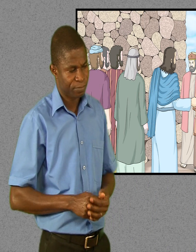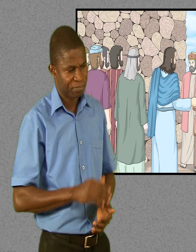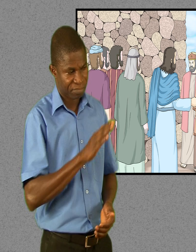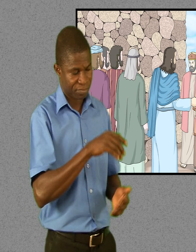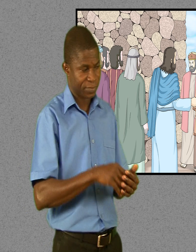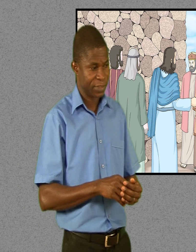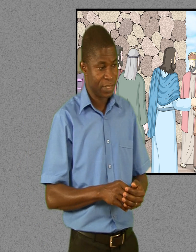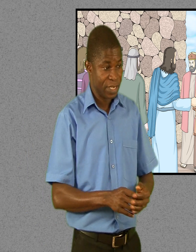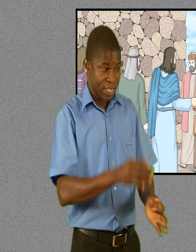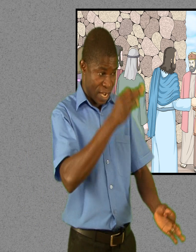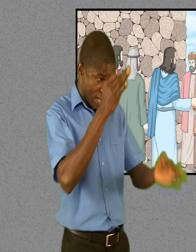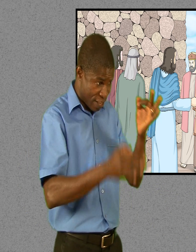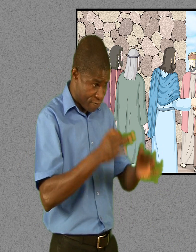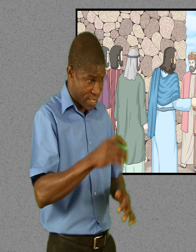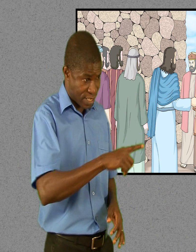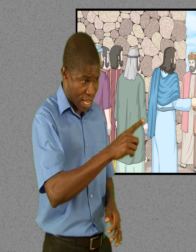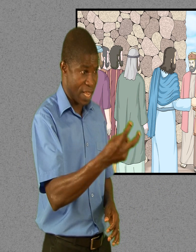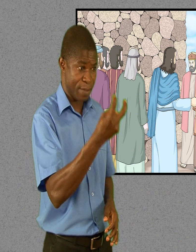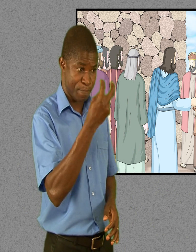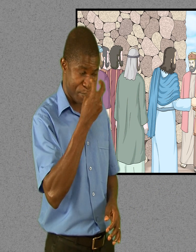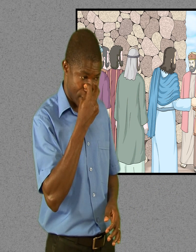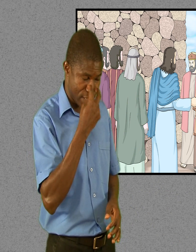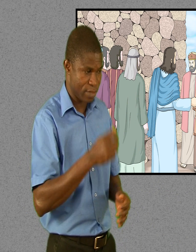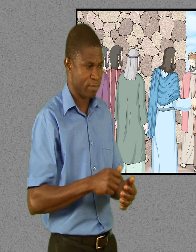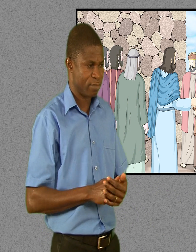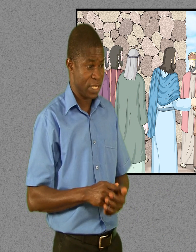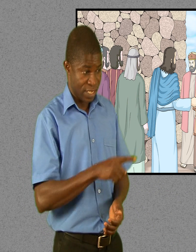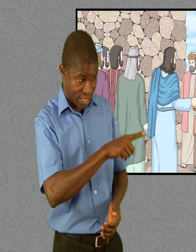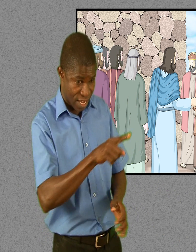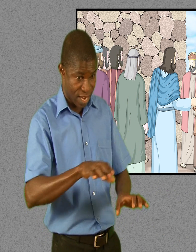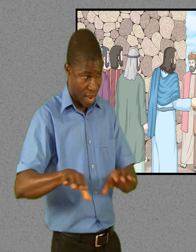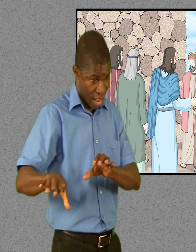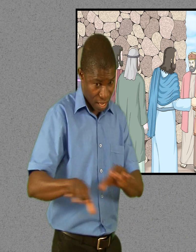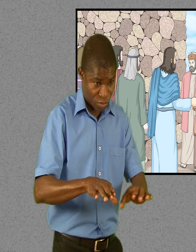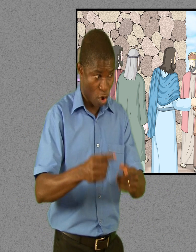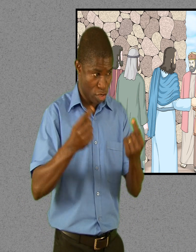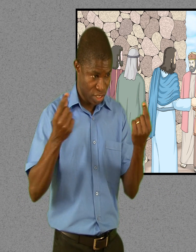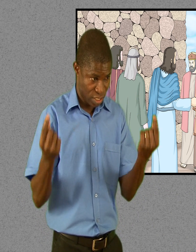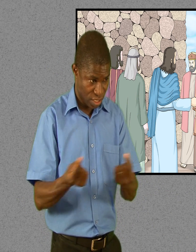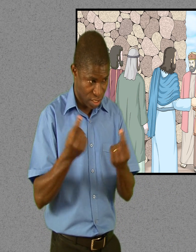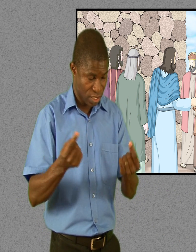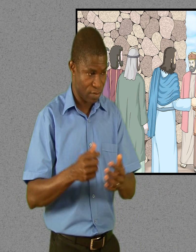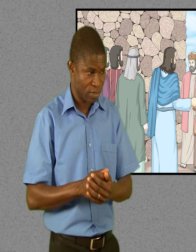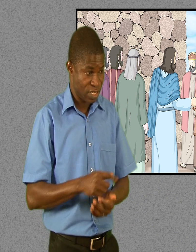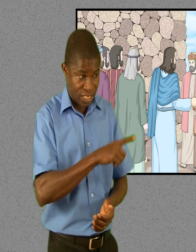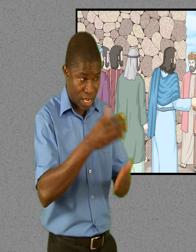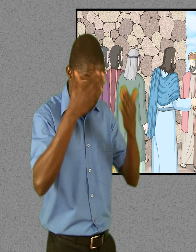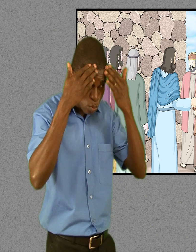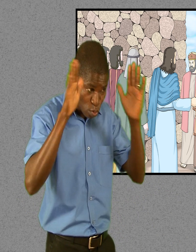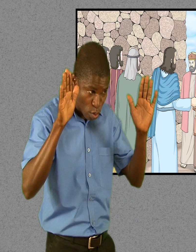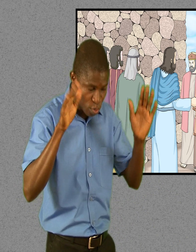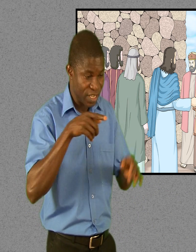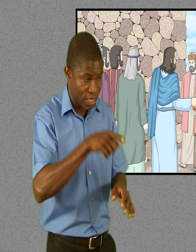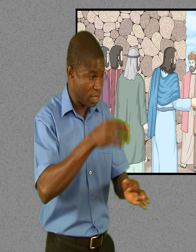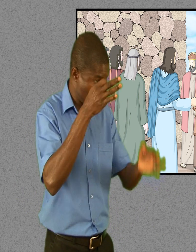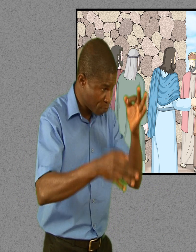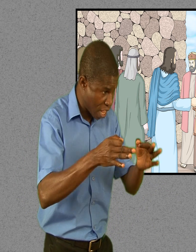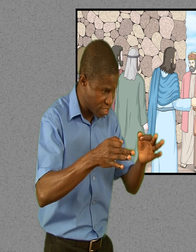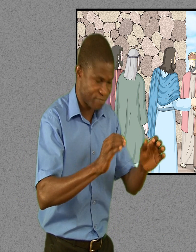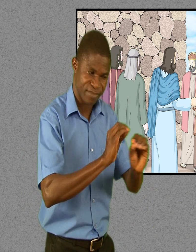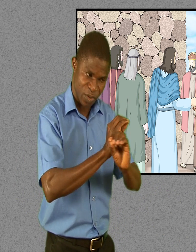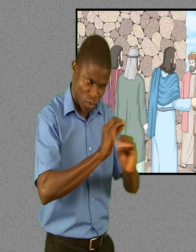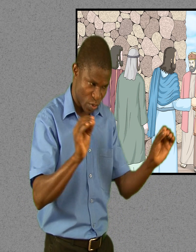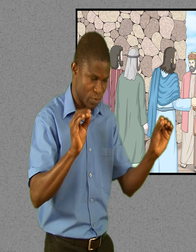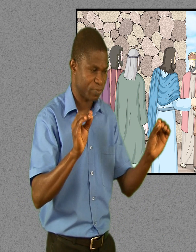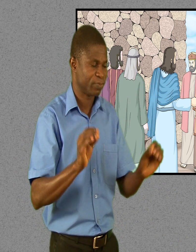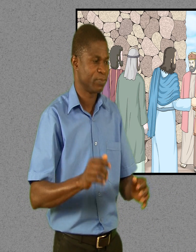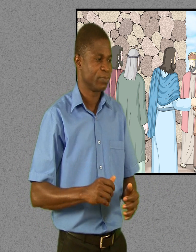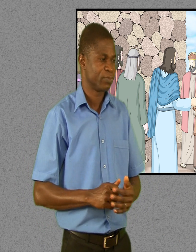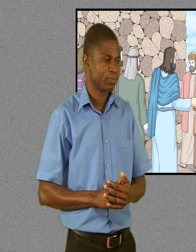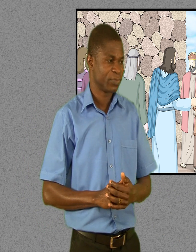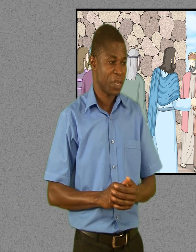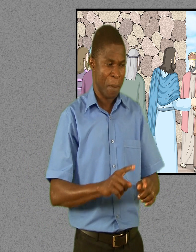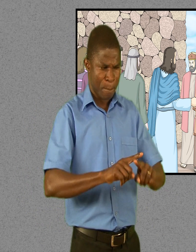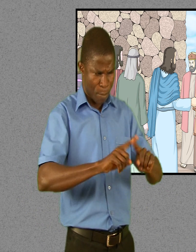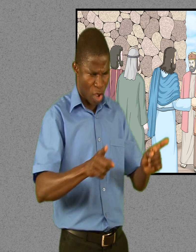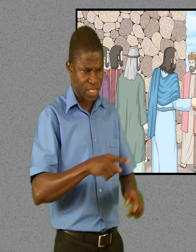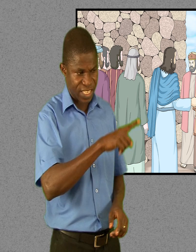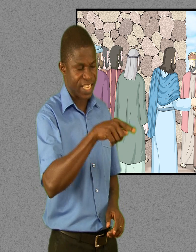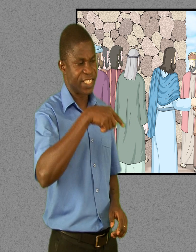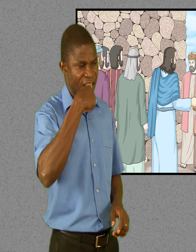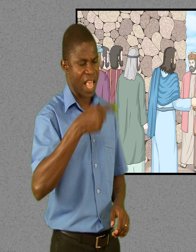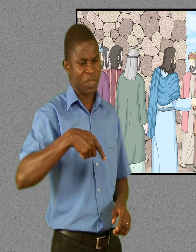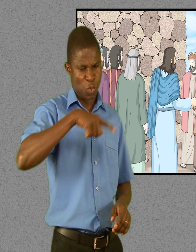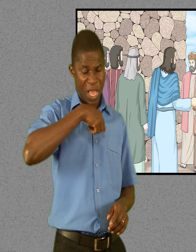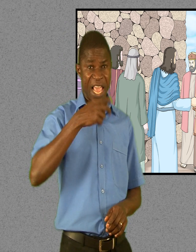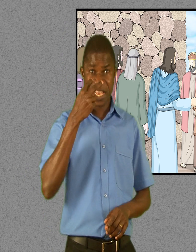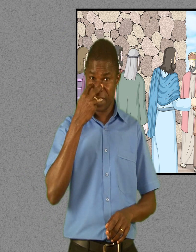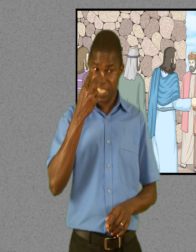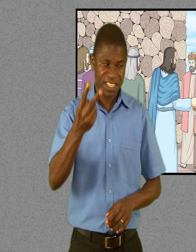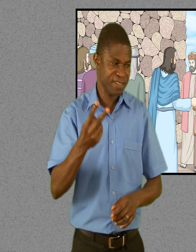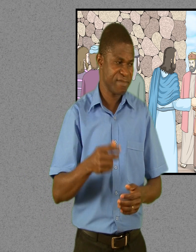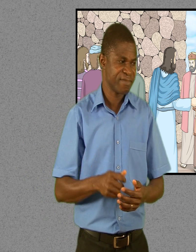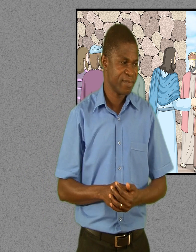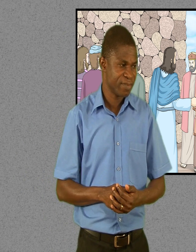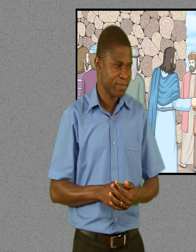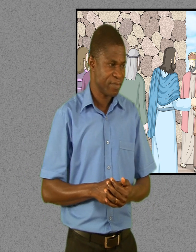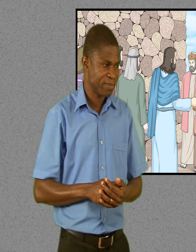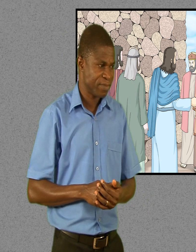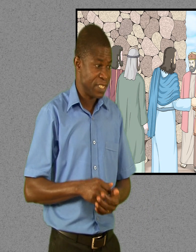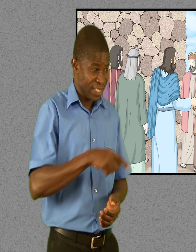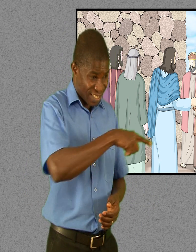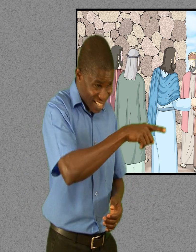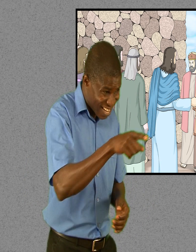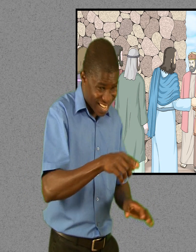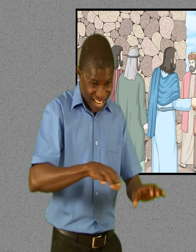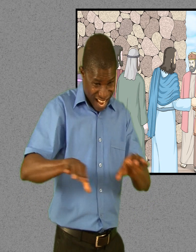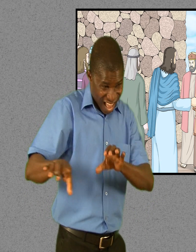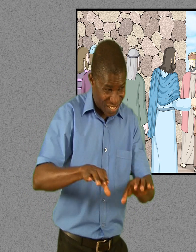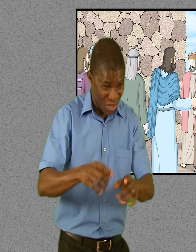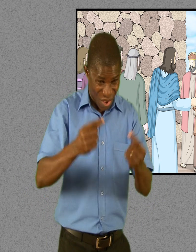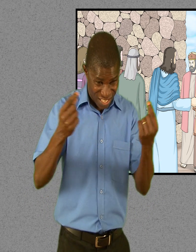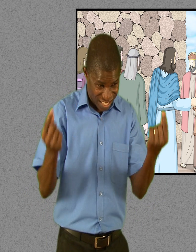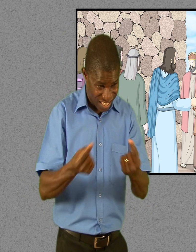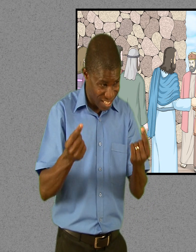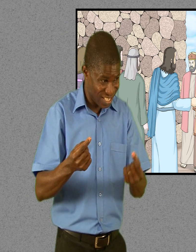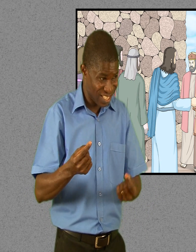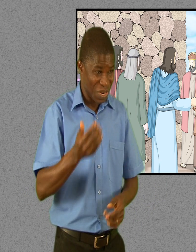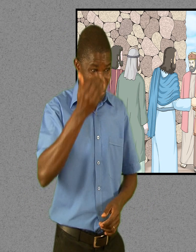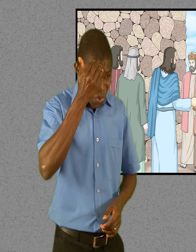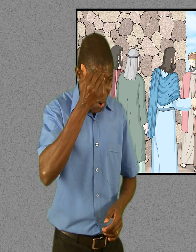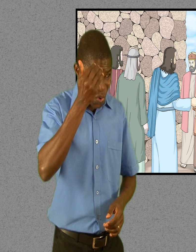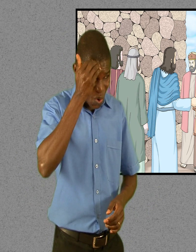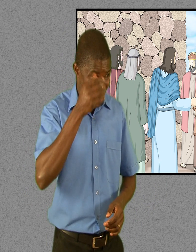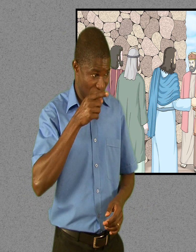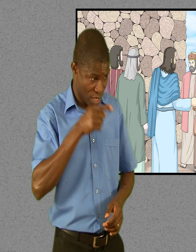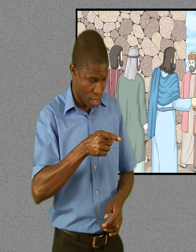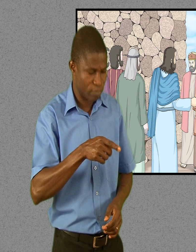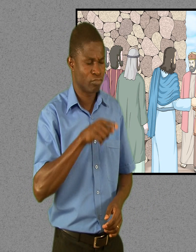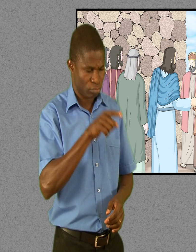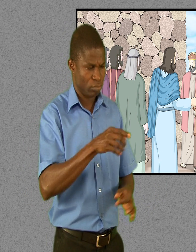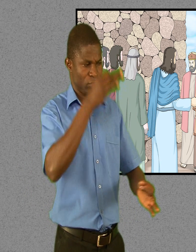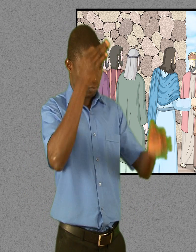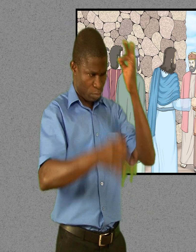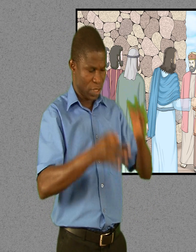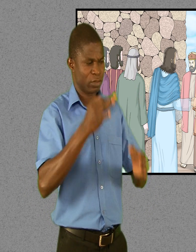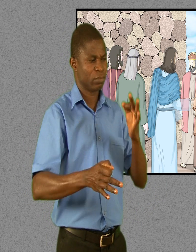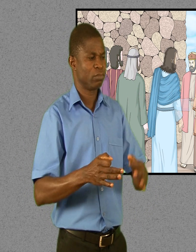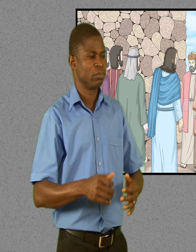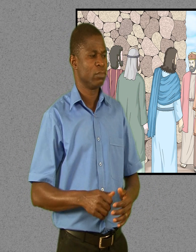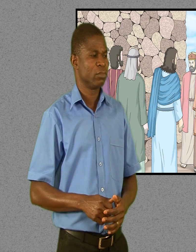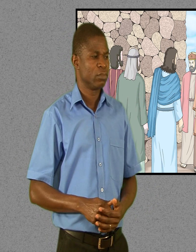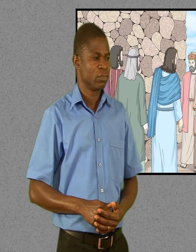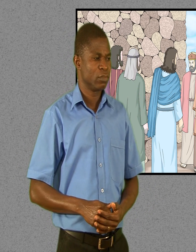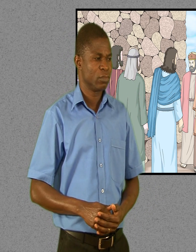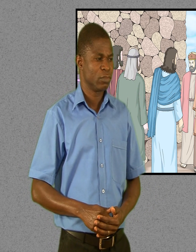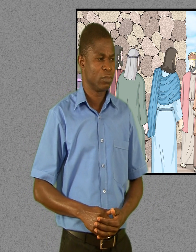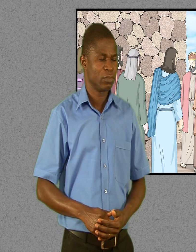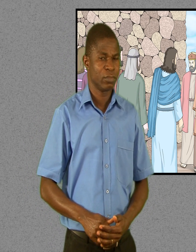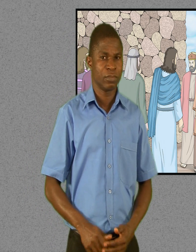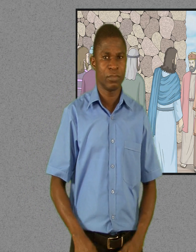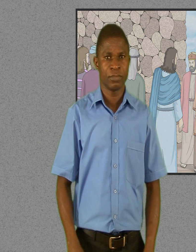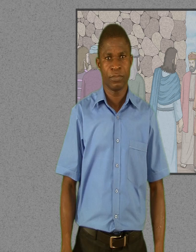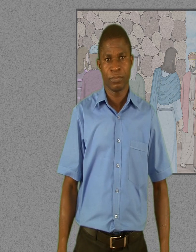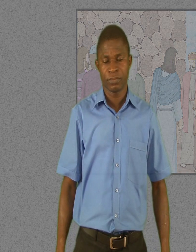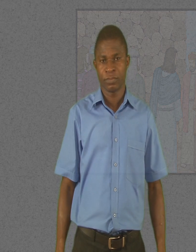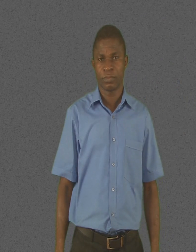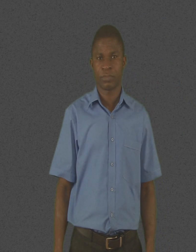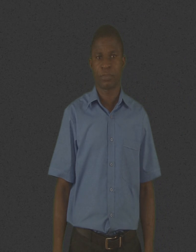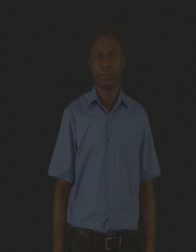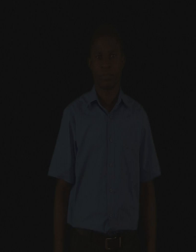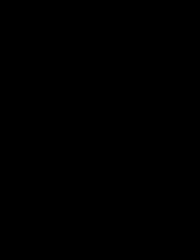“If you were blind,” Jesus replied, “you would not be guilty of sin. But since you claim you can see, your guilt remains.”